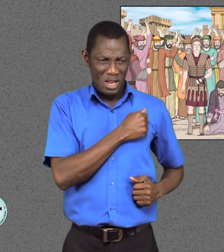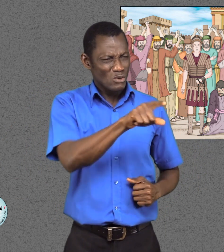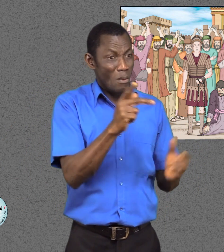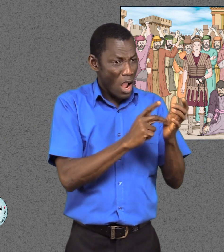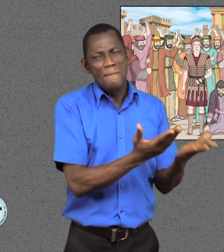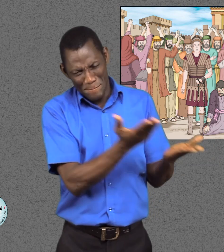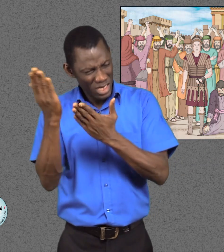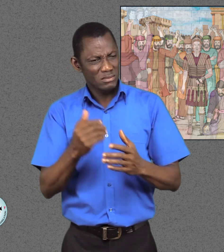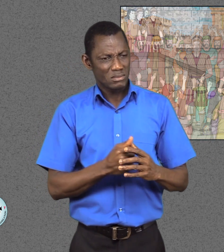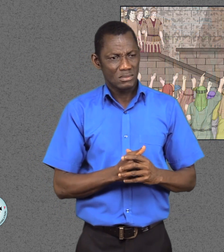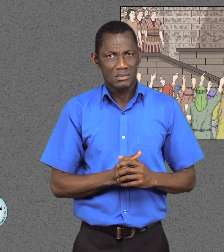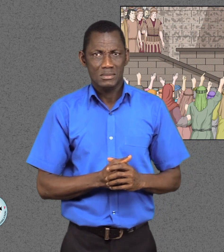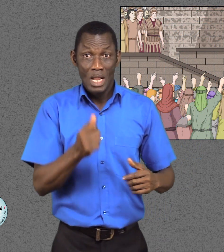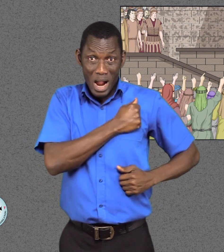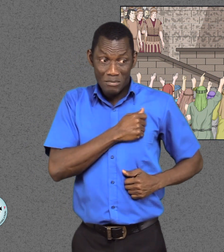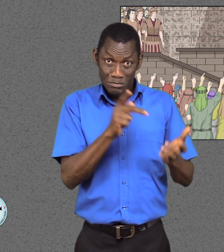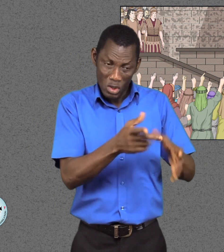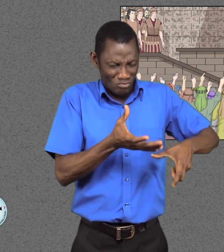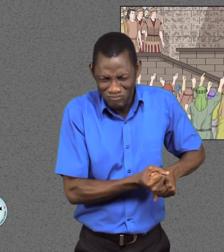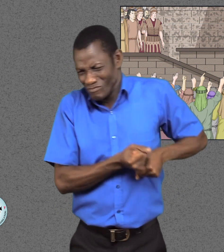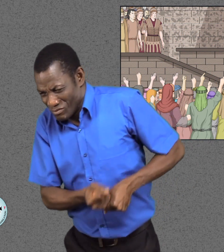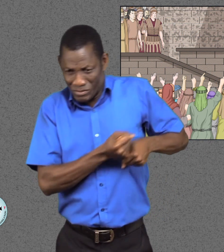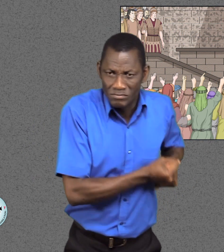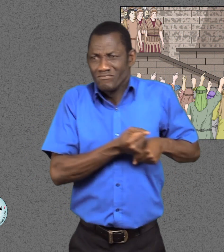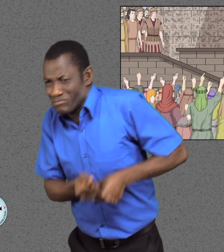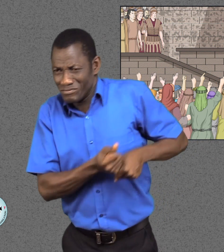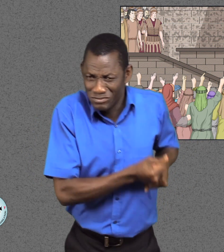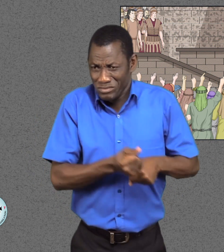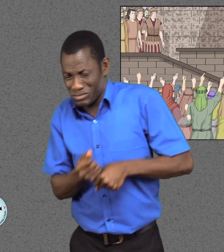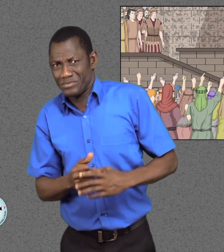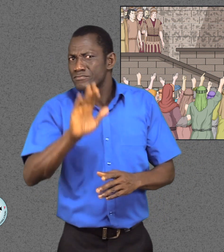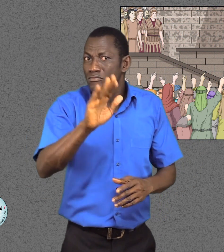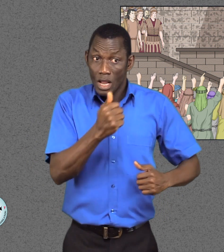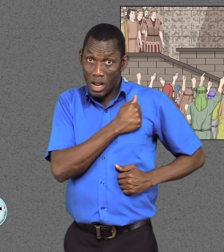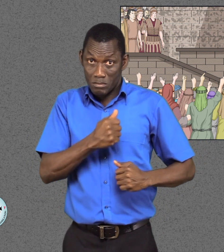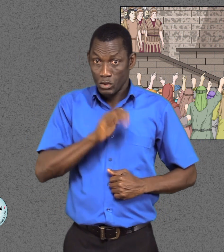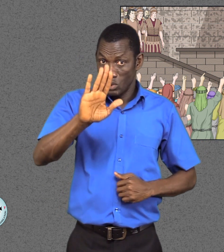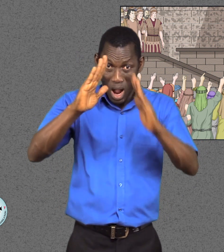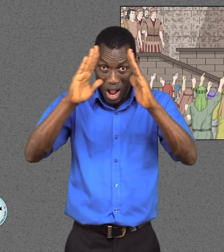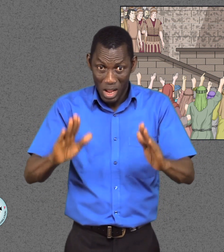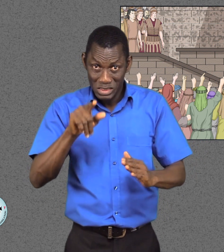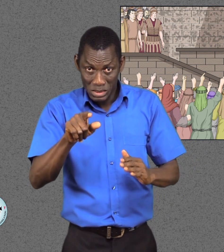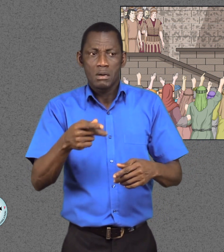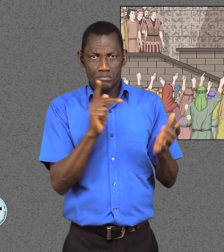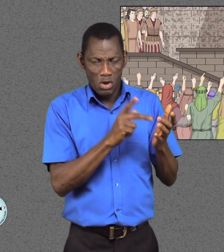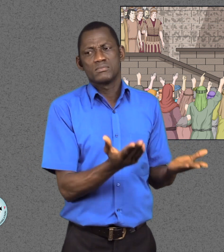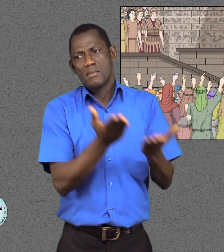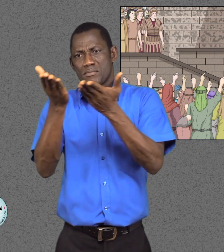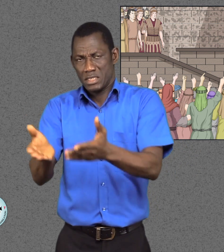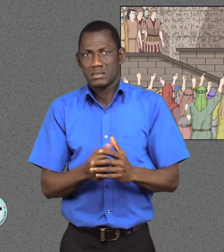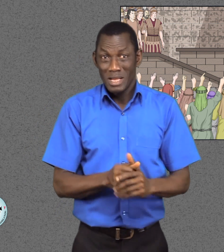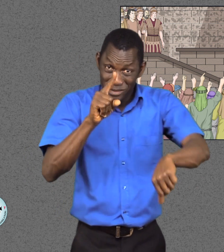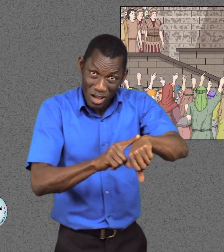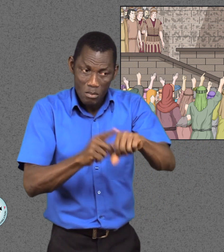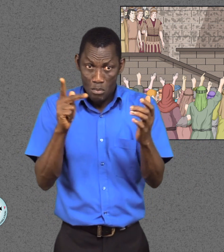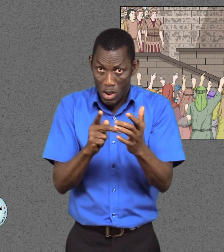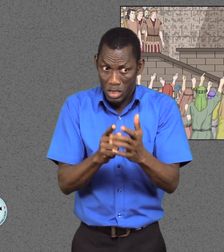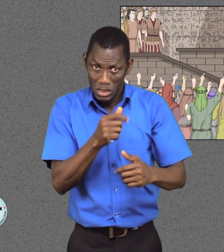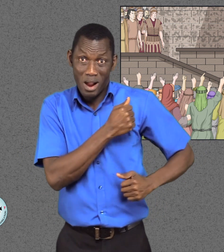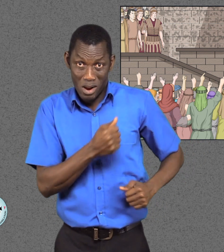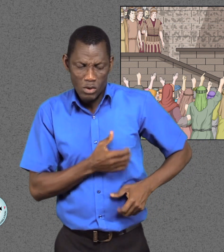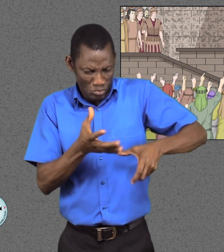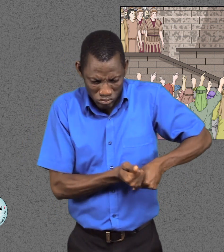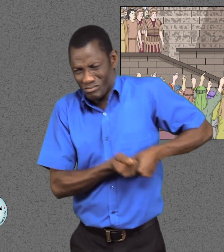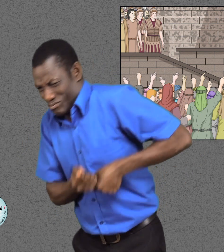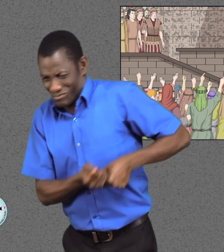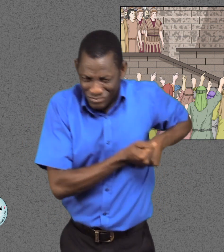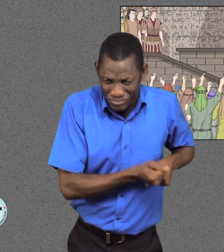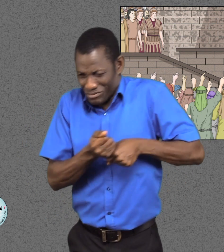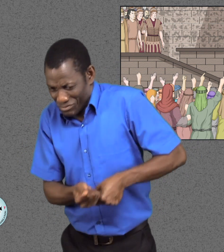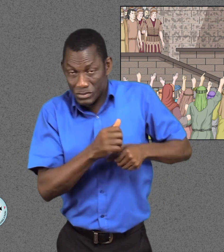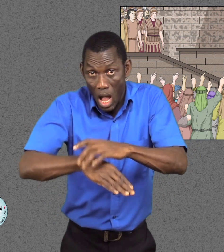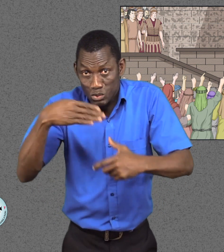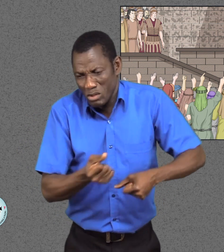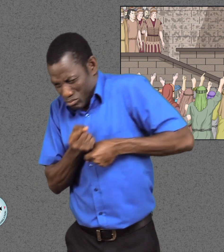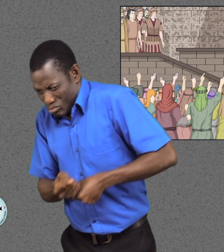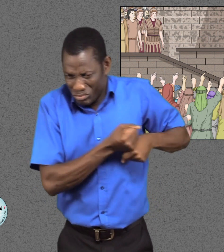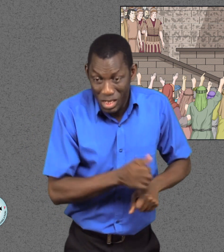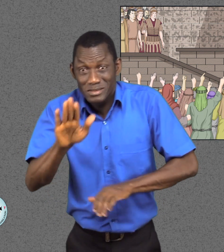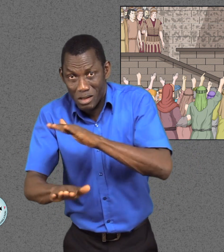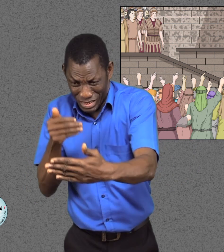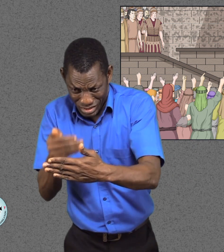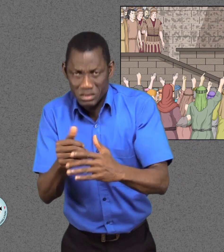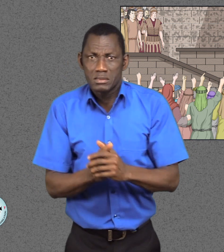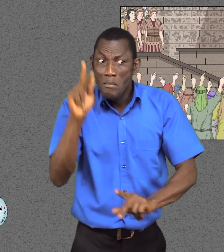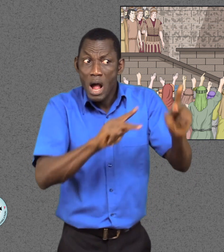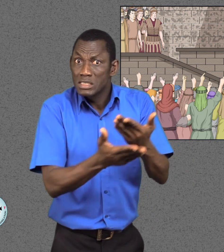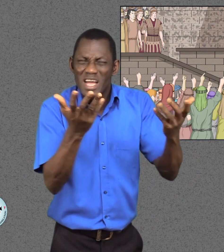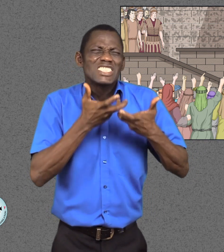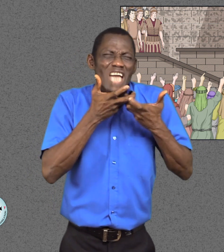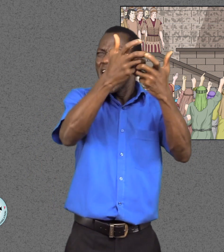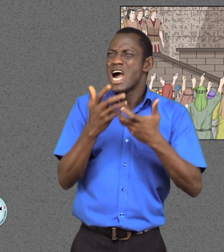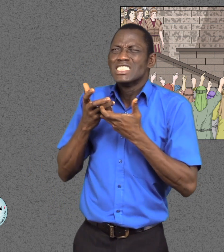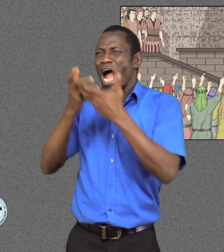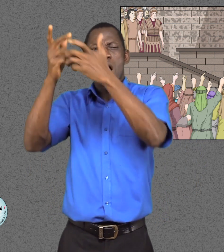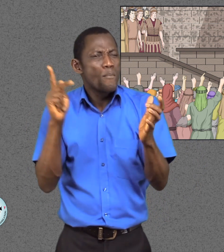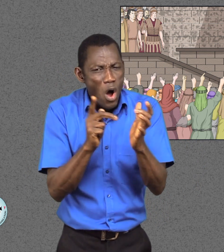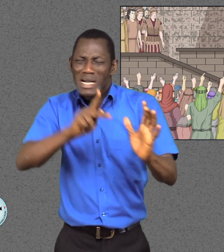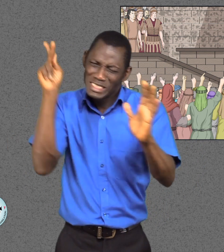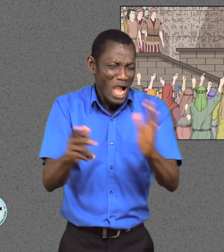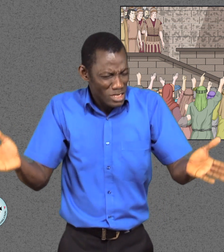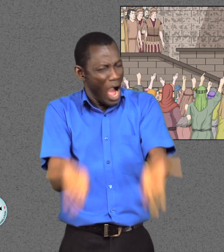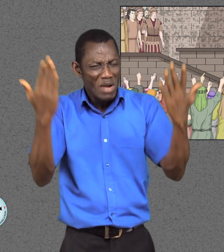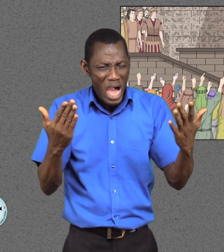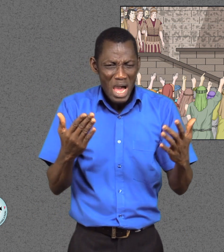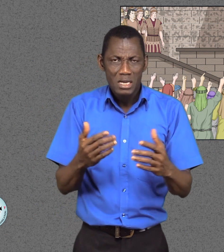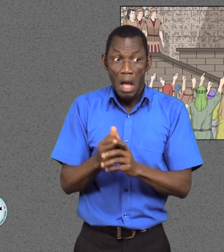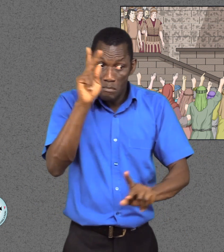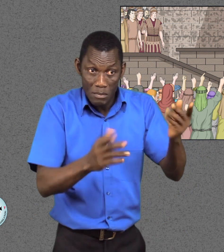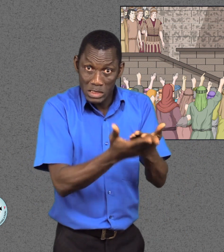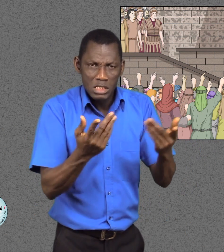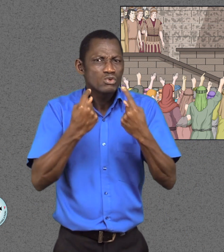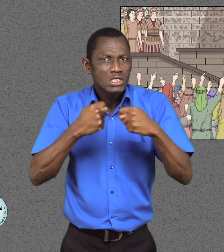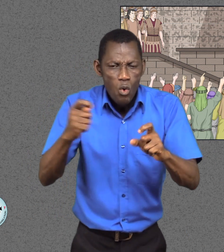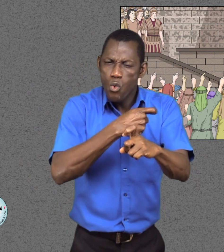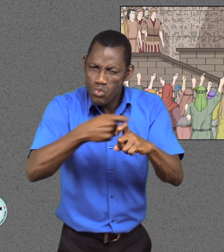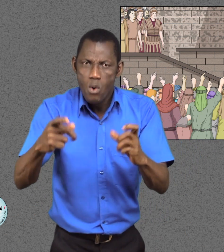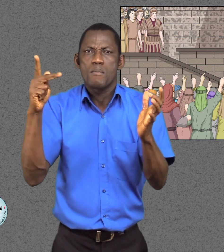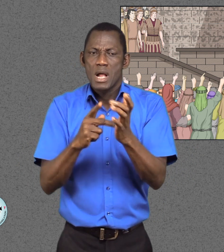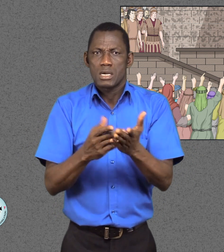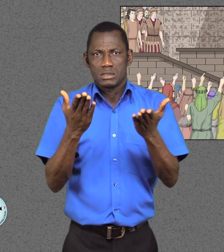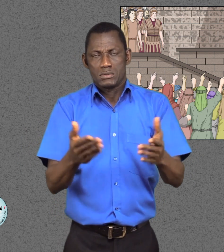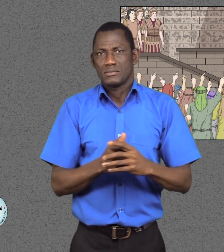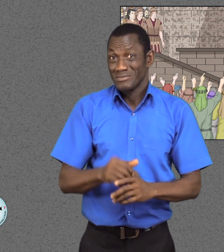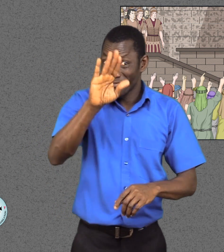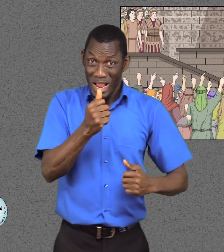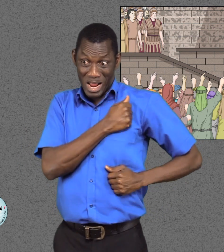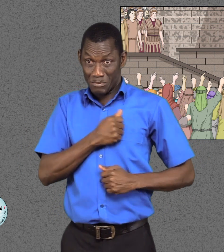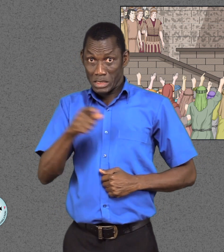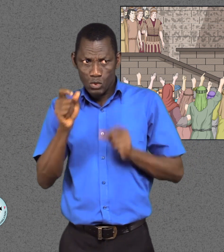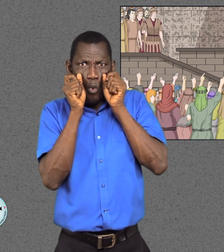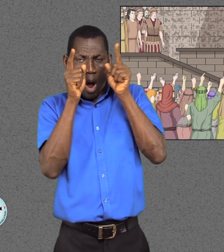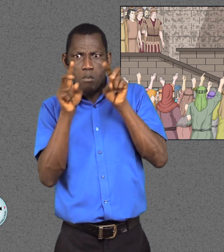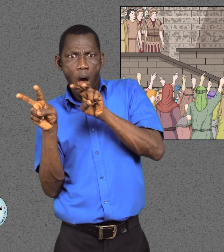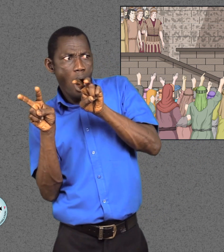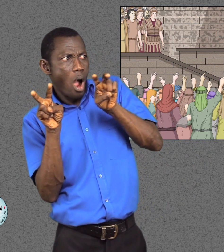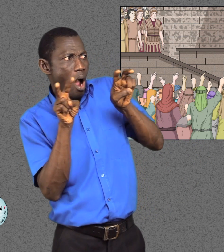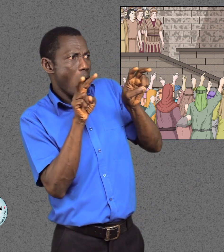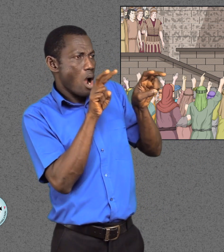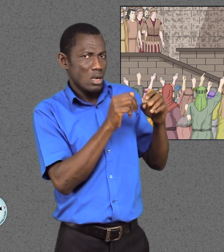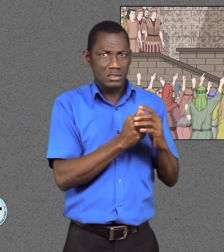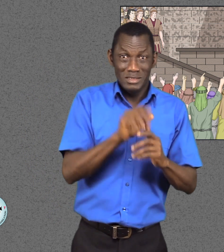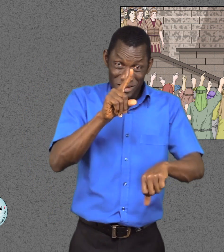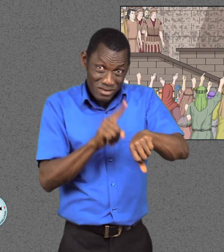When Paul reached the steps, he had to be carried by the soldiers because of the violence of the mob.